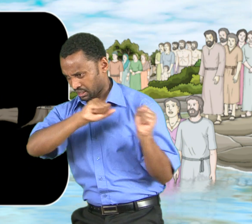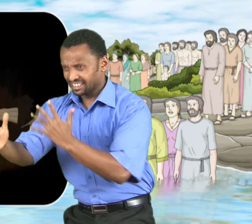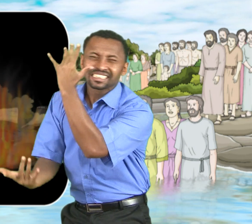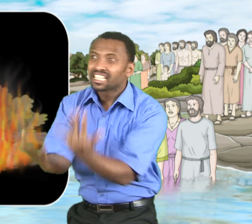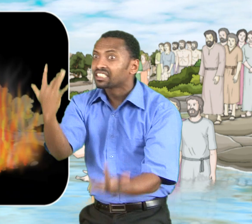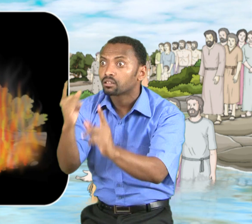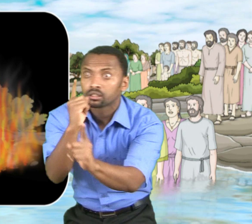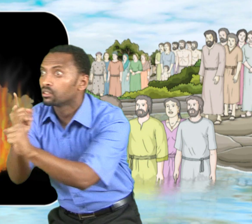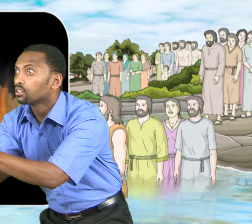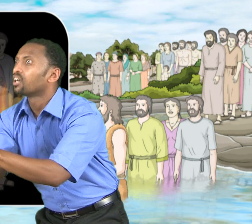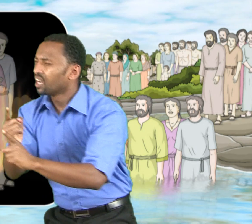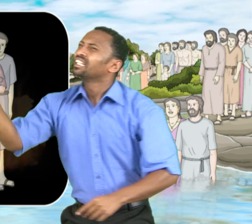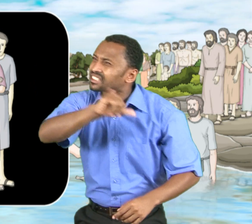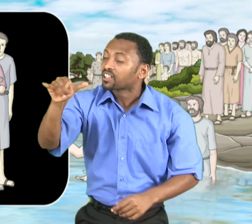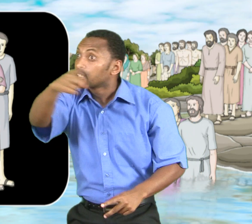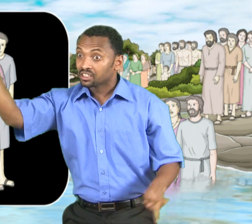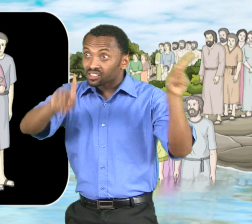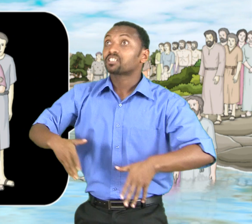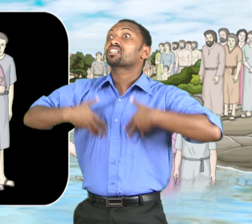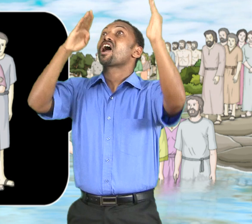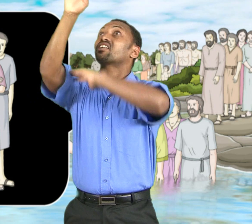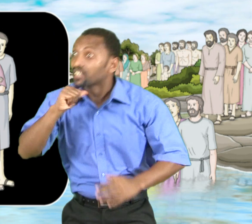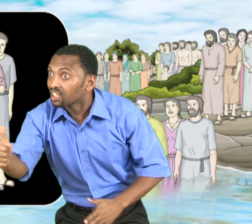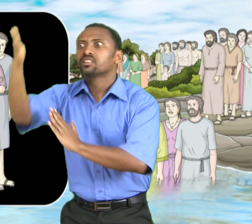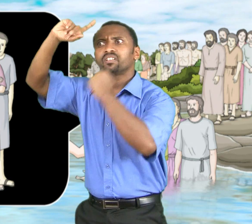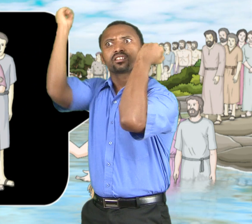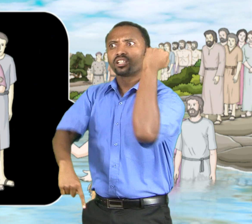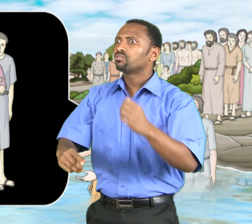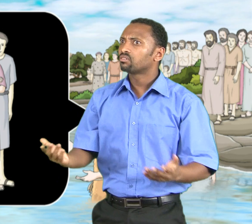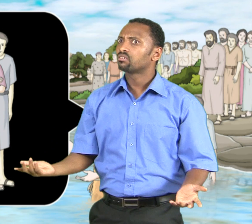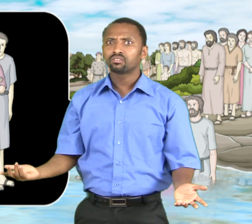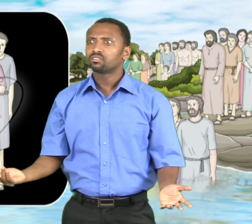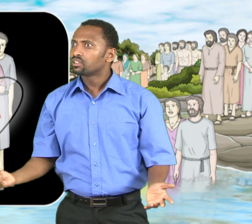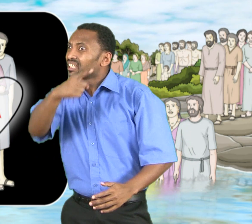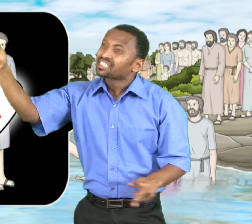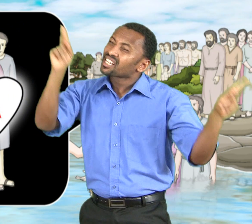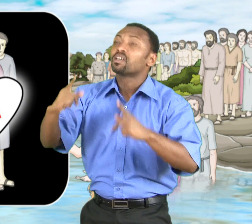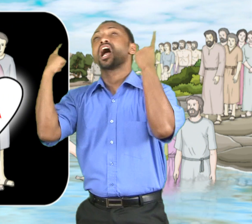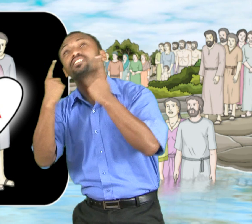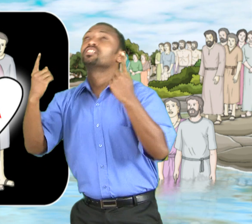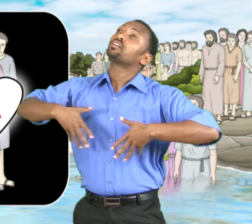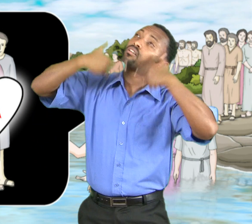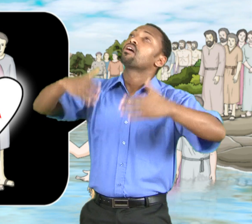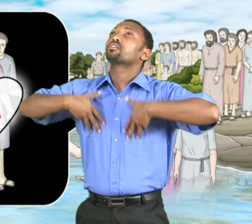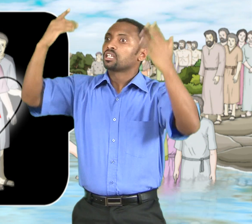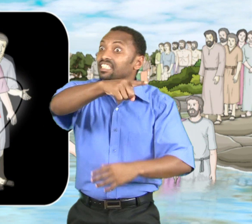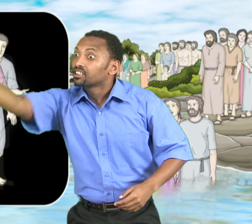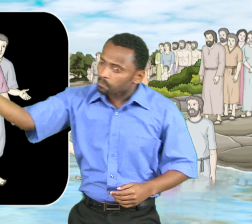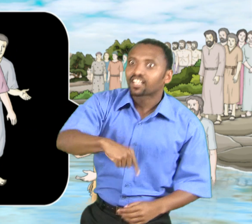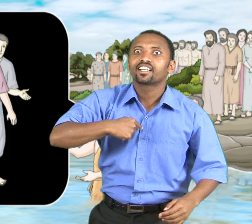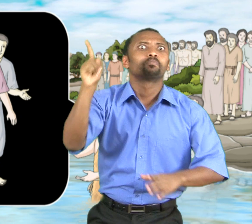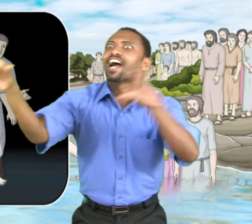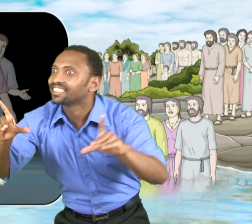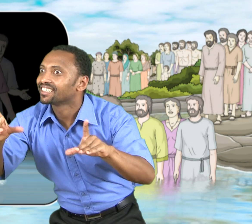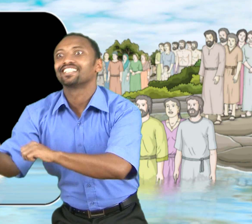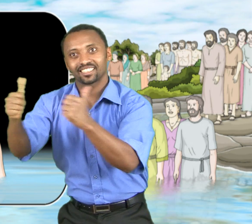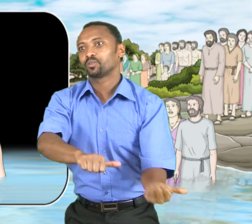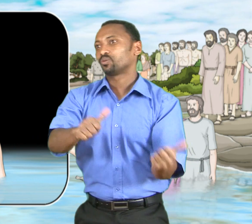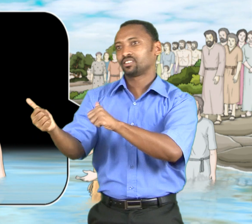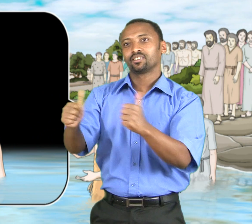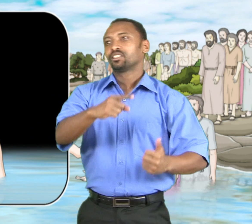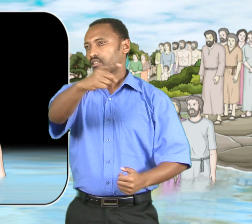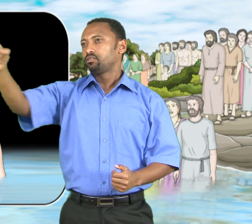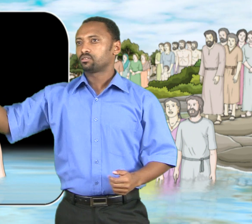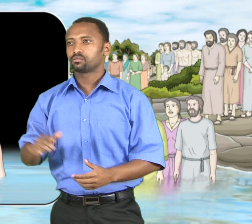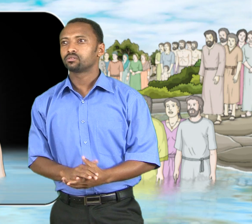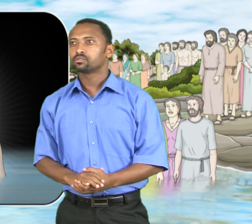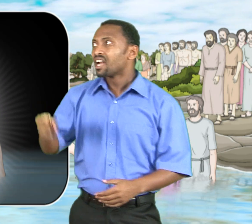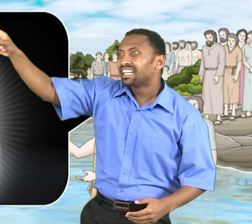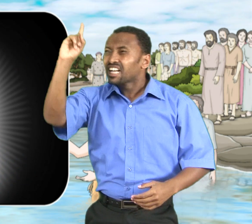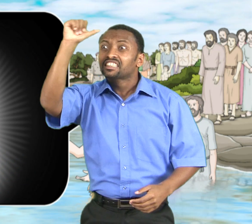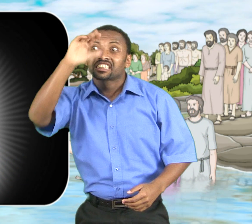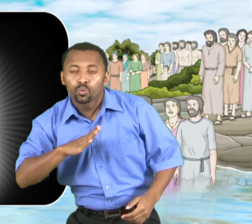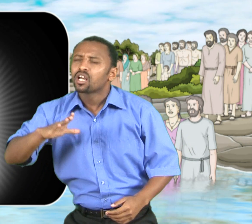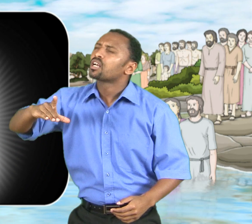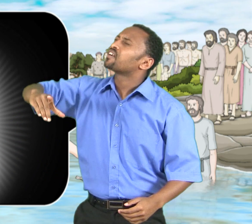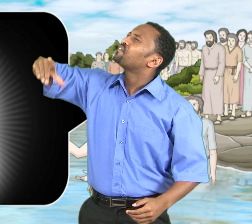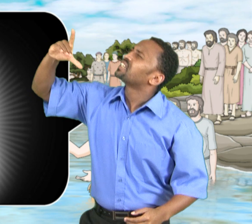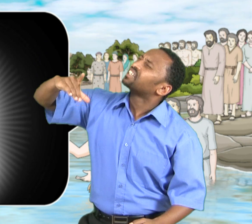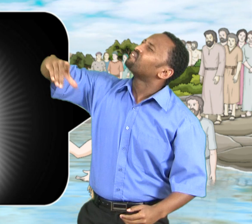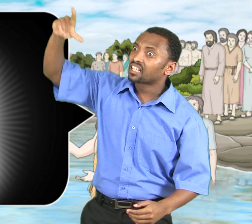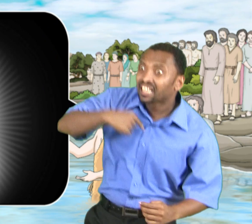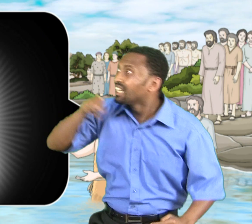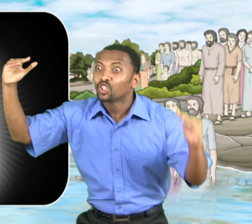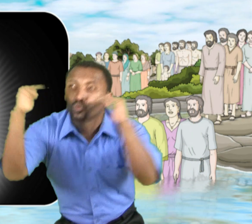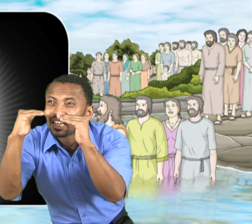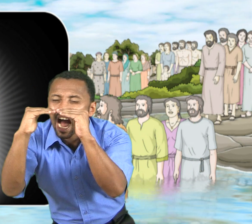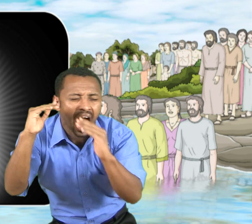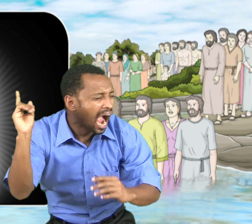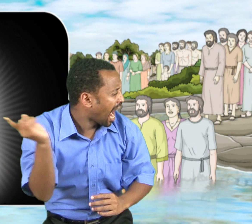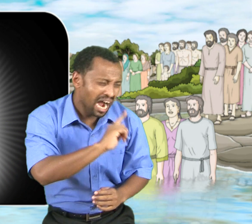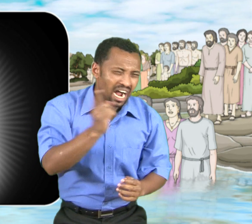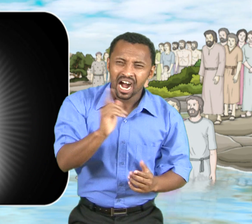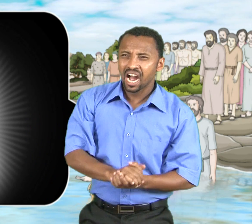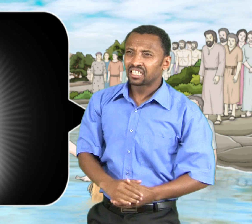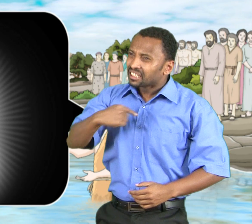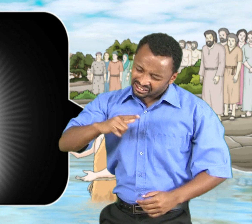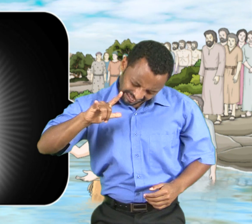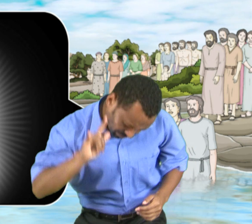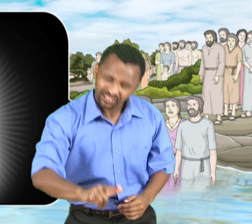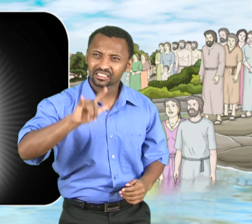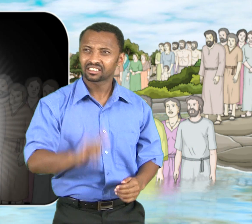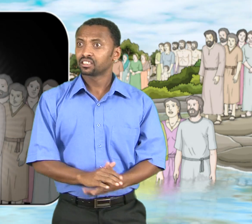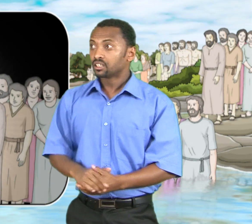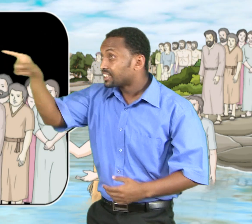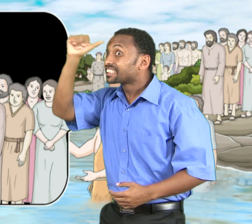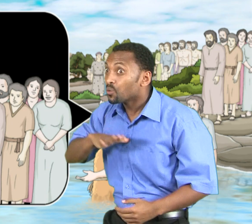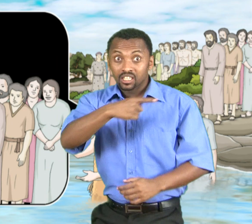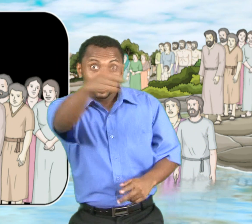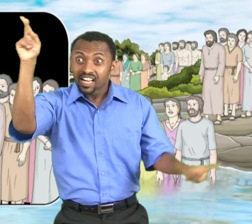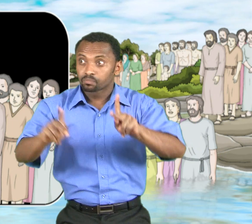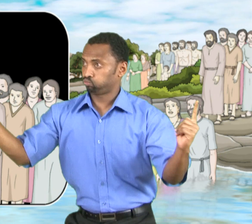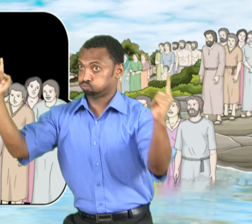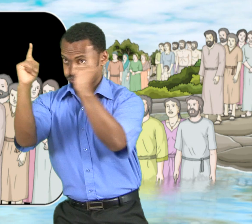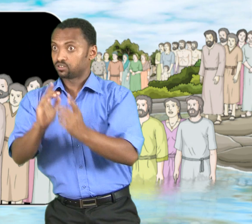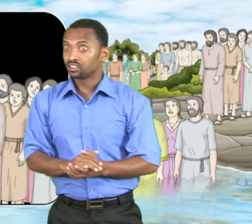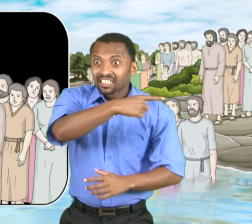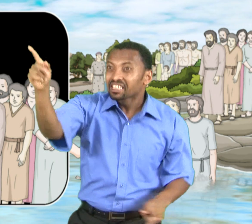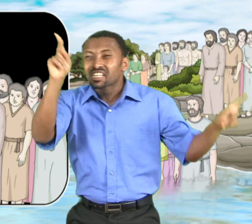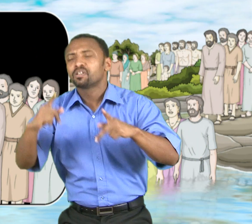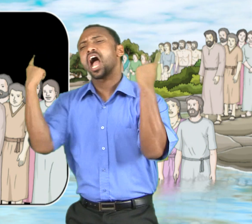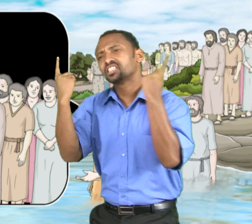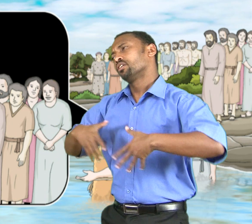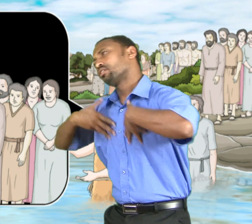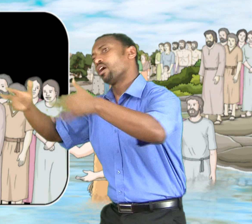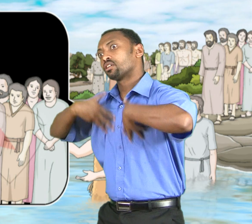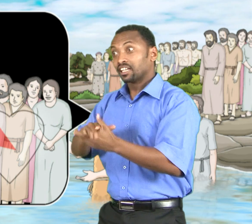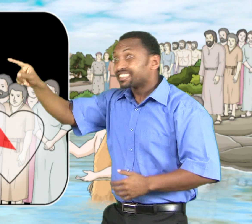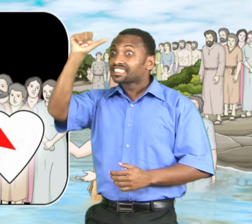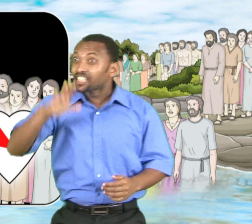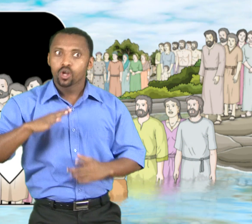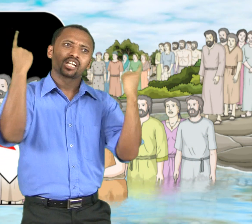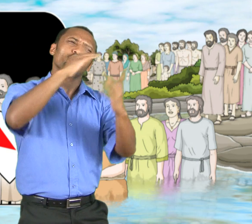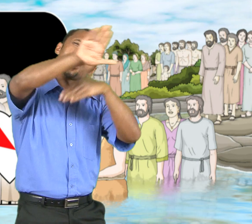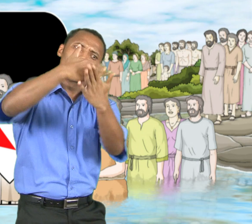I baptize you with water for repentance, but after me will come One more powerful than I, whose sandals I am not worthy to carry.